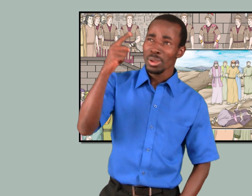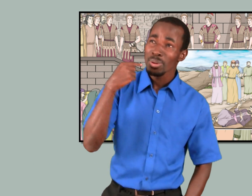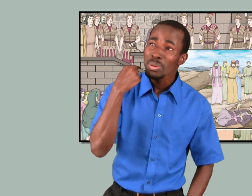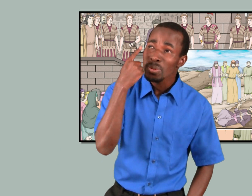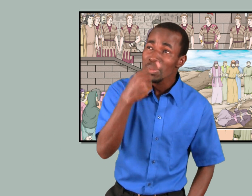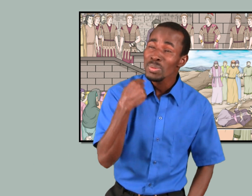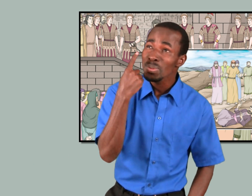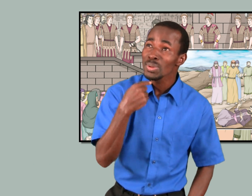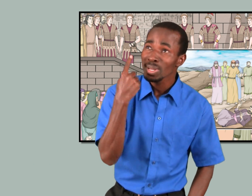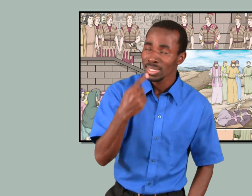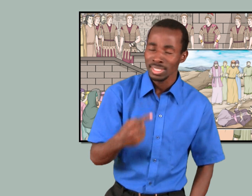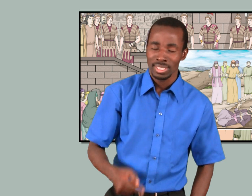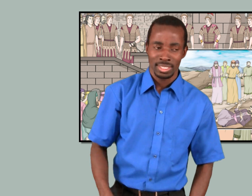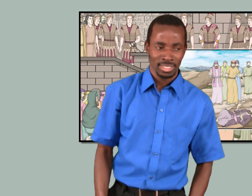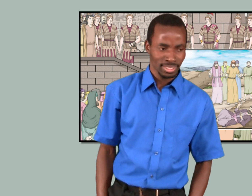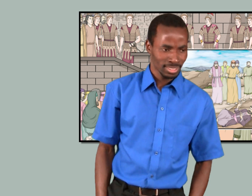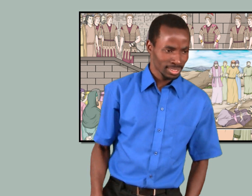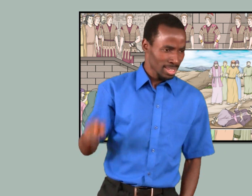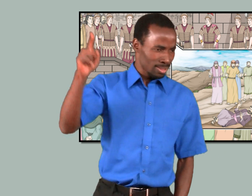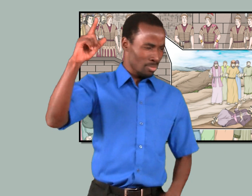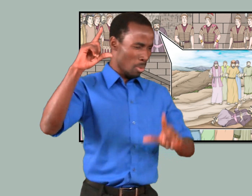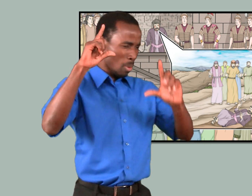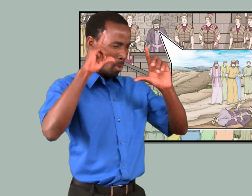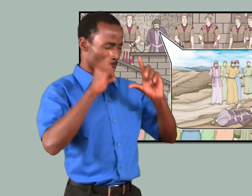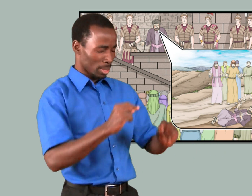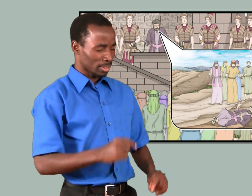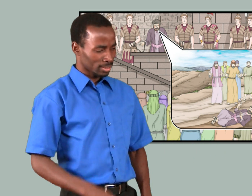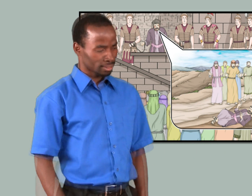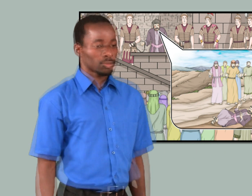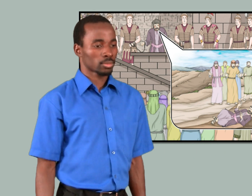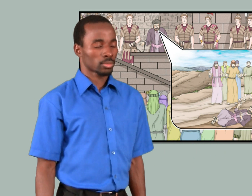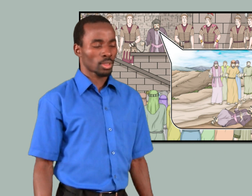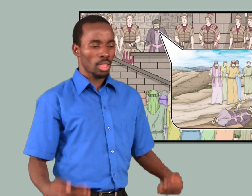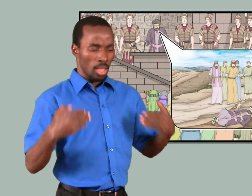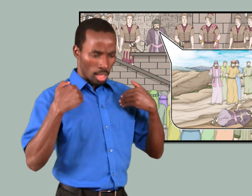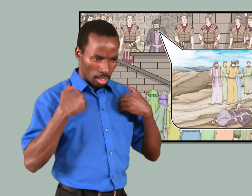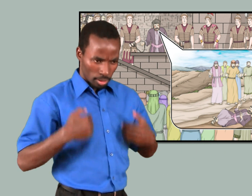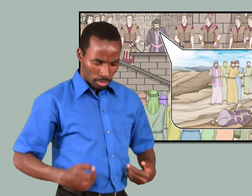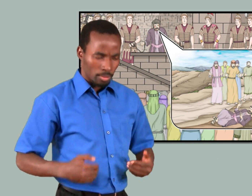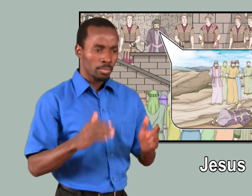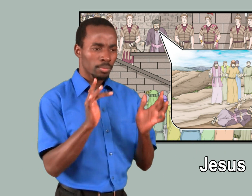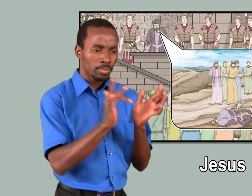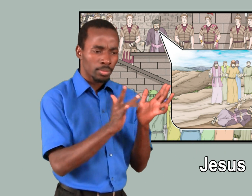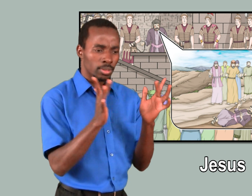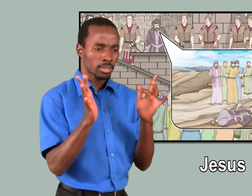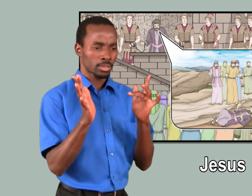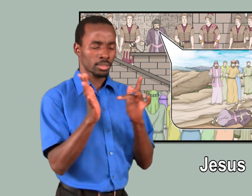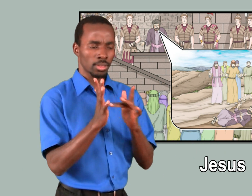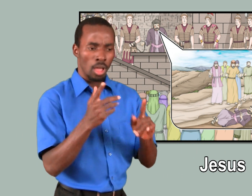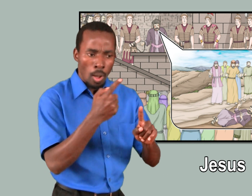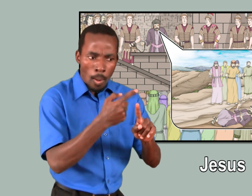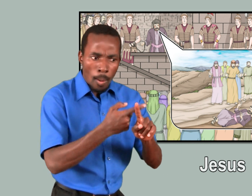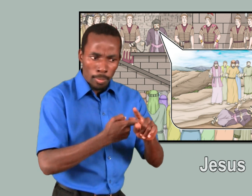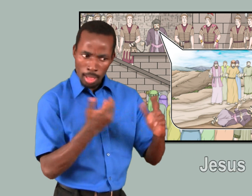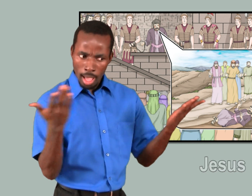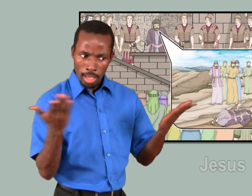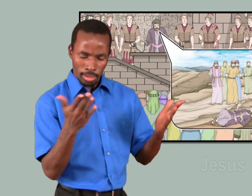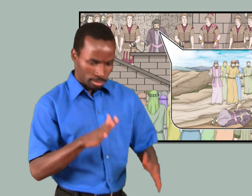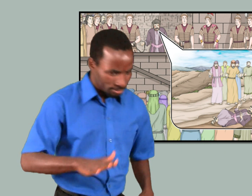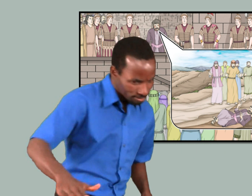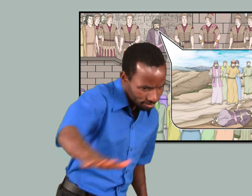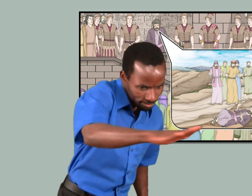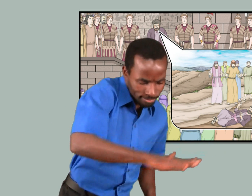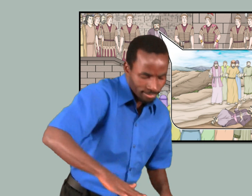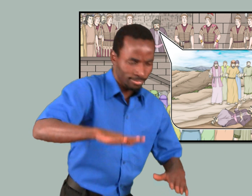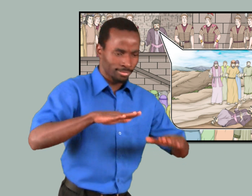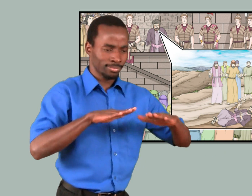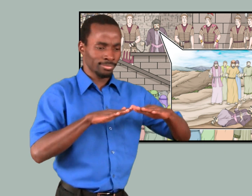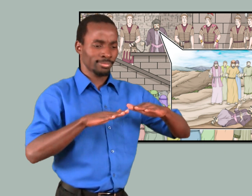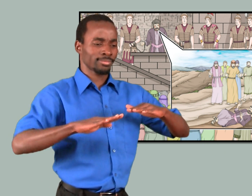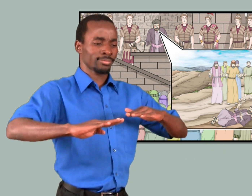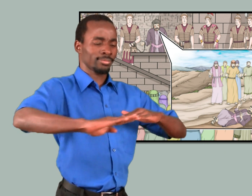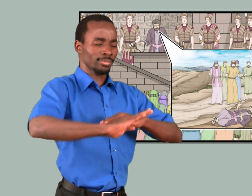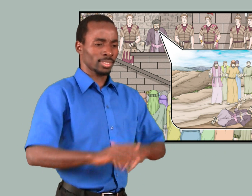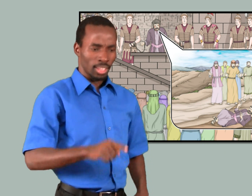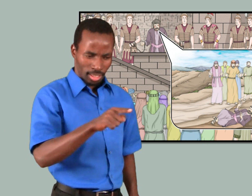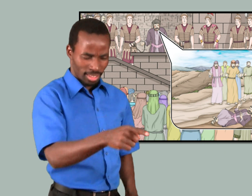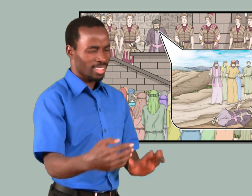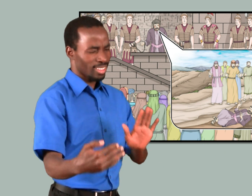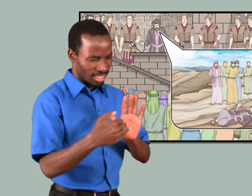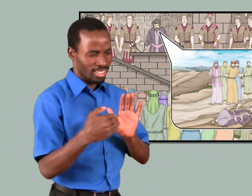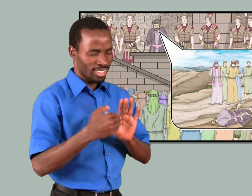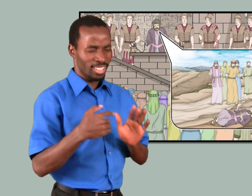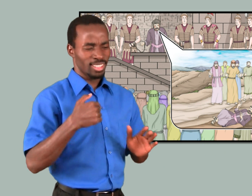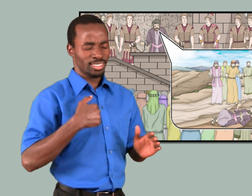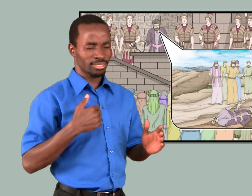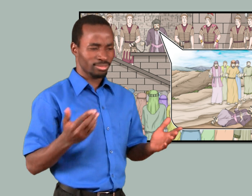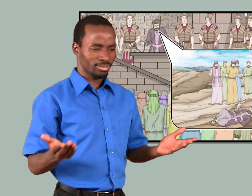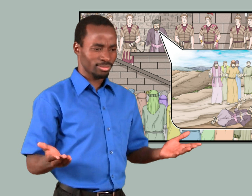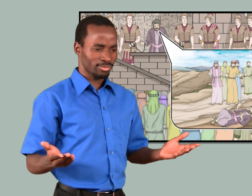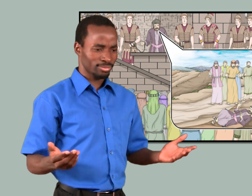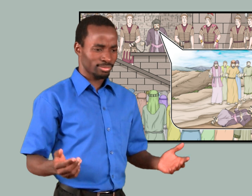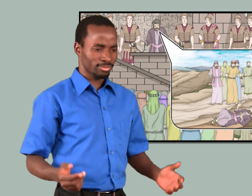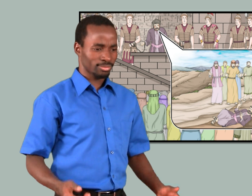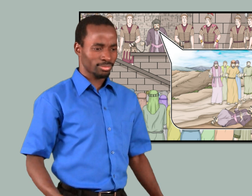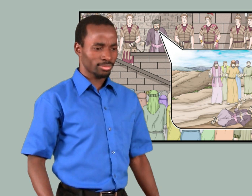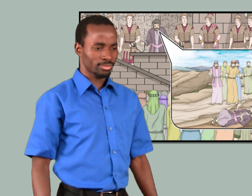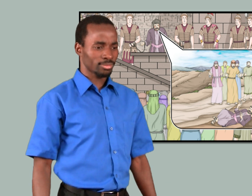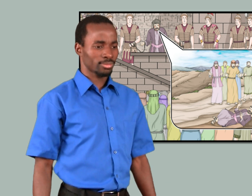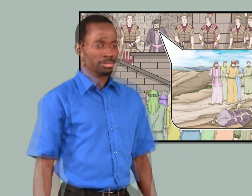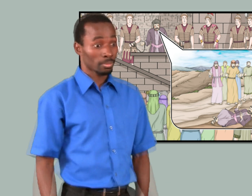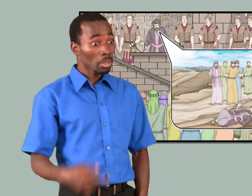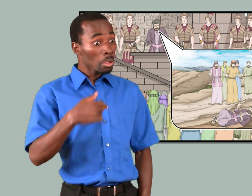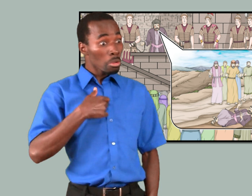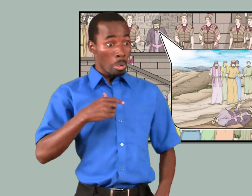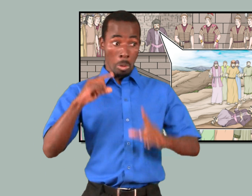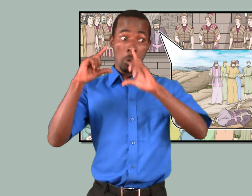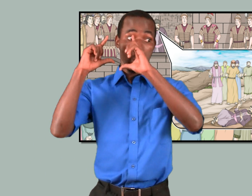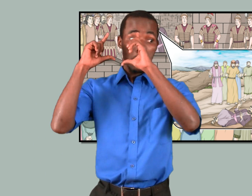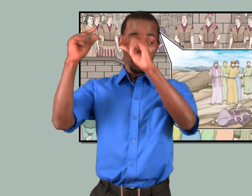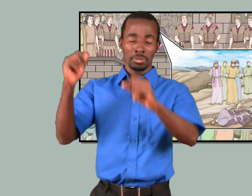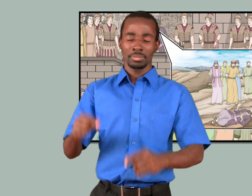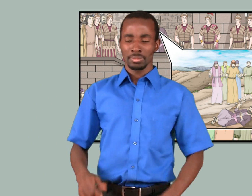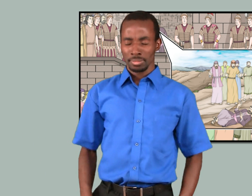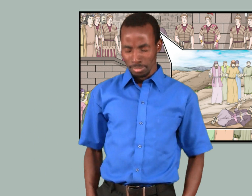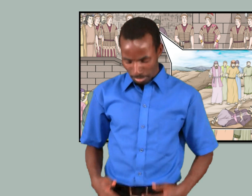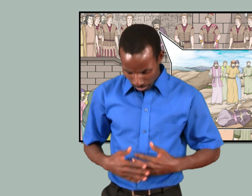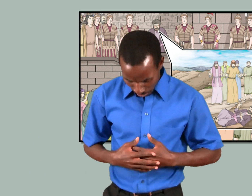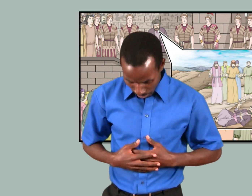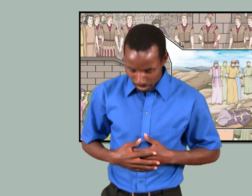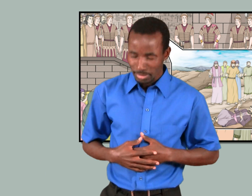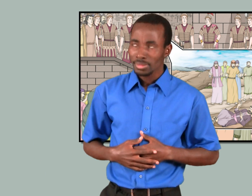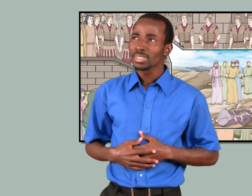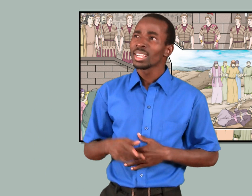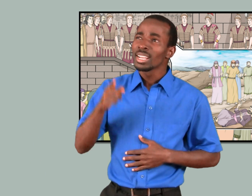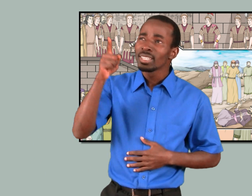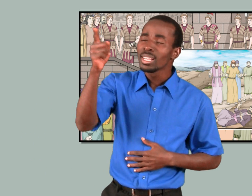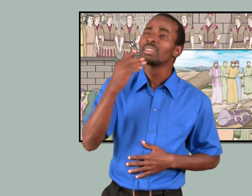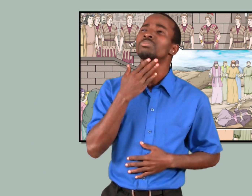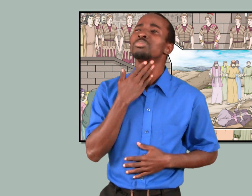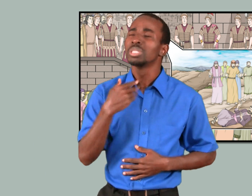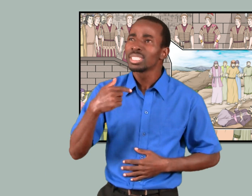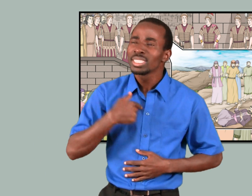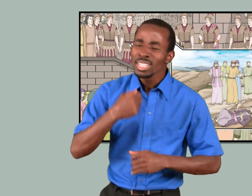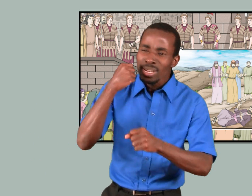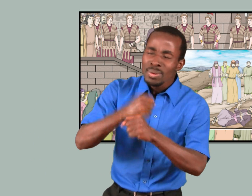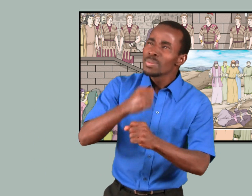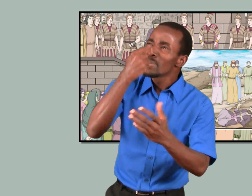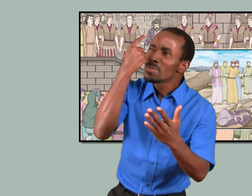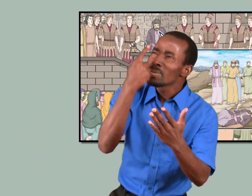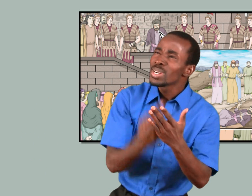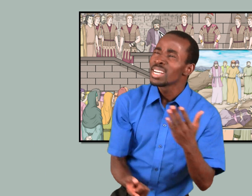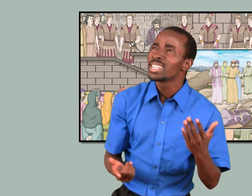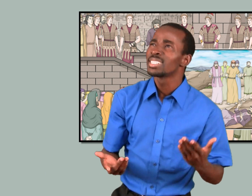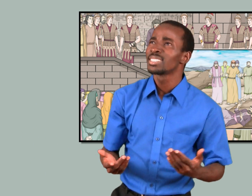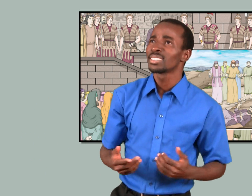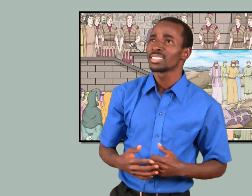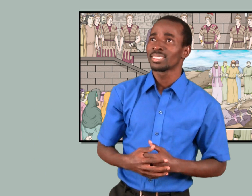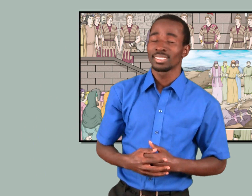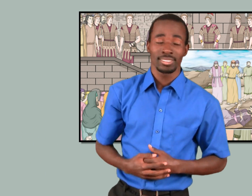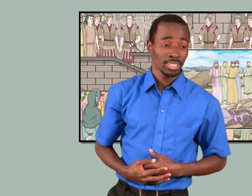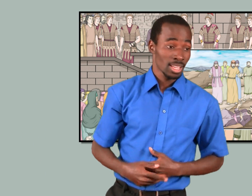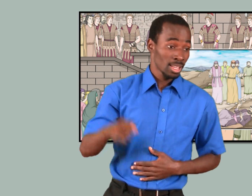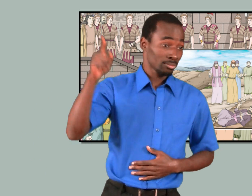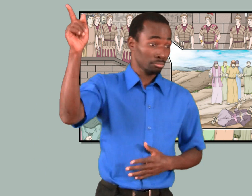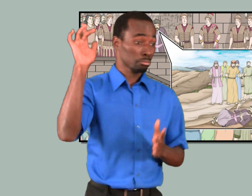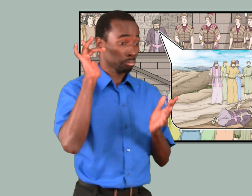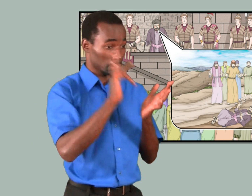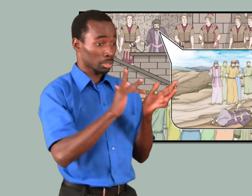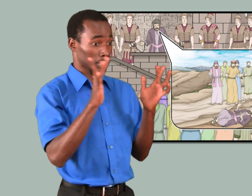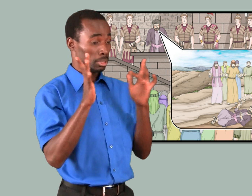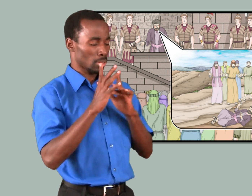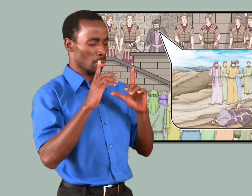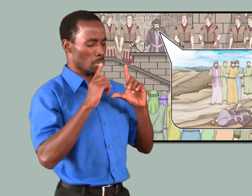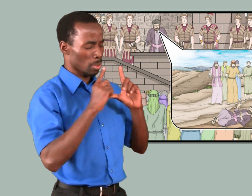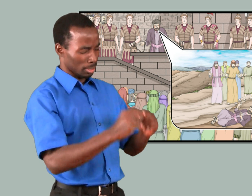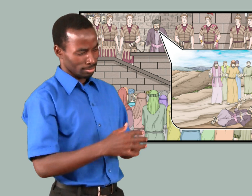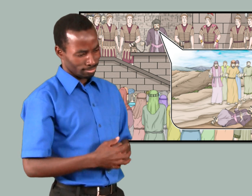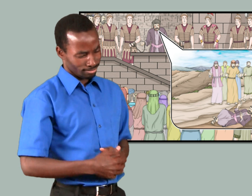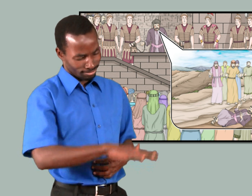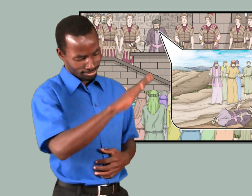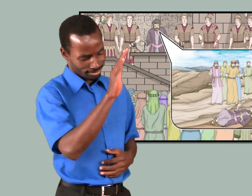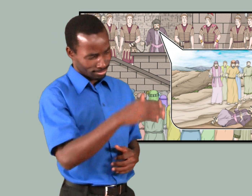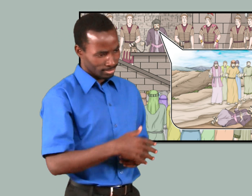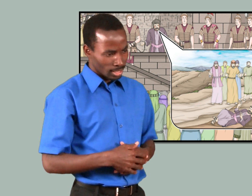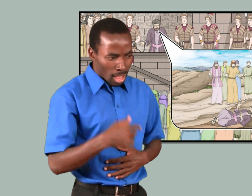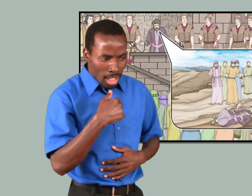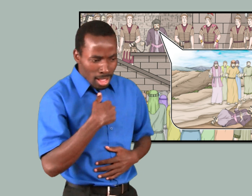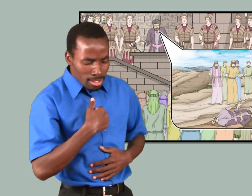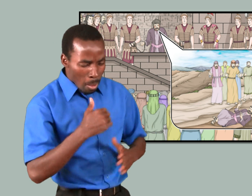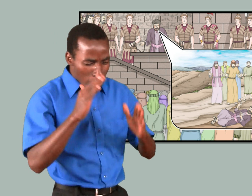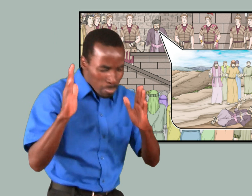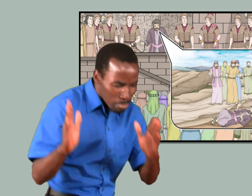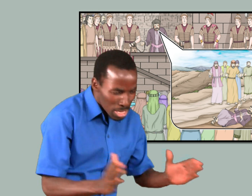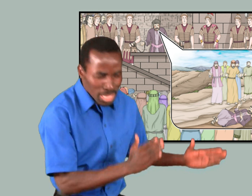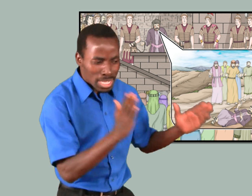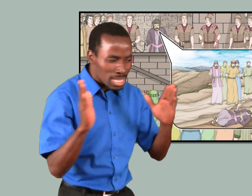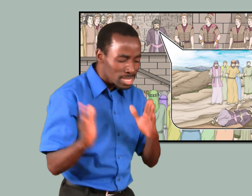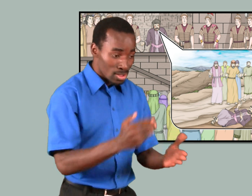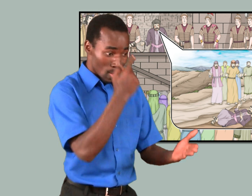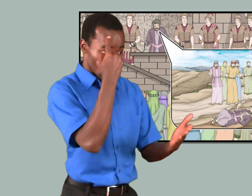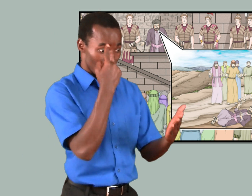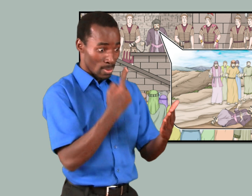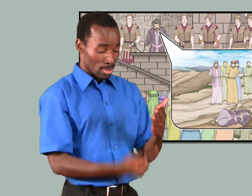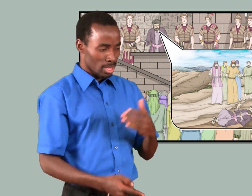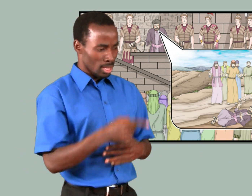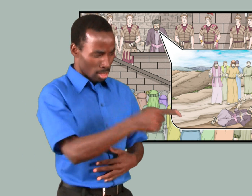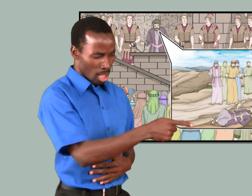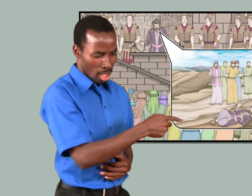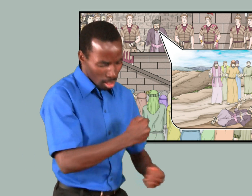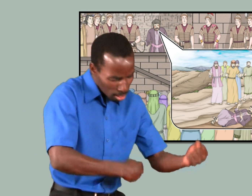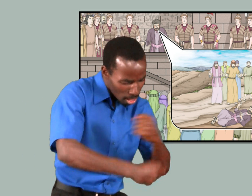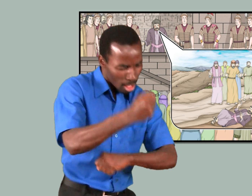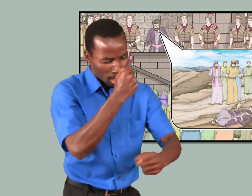‘Who are You, Lord?’ I asked. ‘I am Jesus of Nazareth, whom you are persecuting,’ He replied.